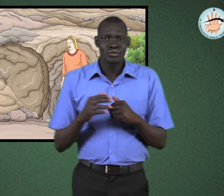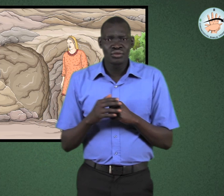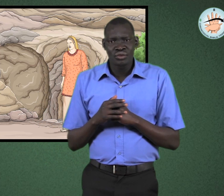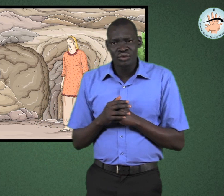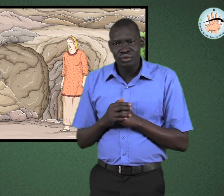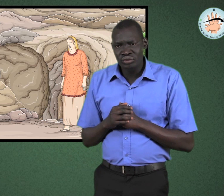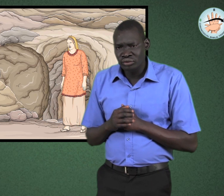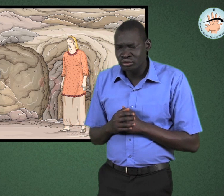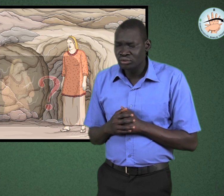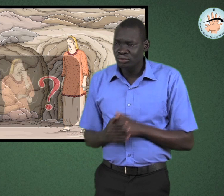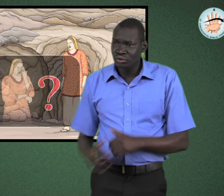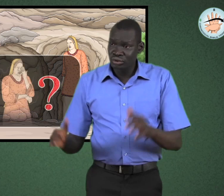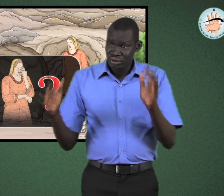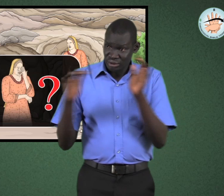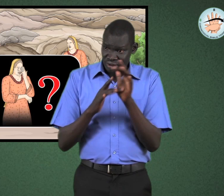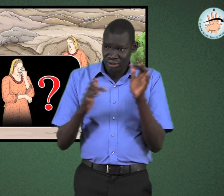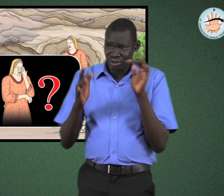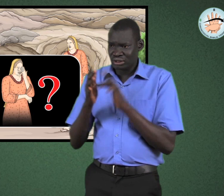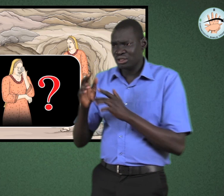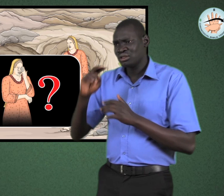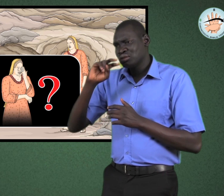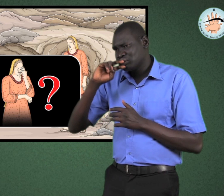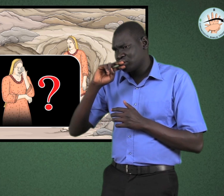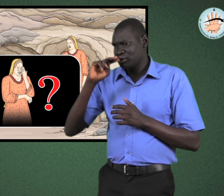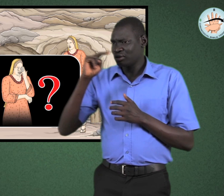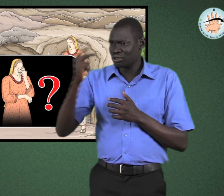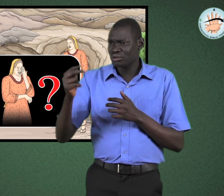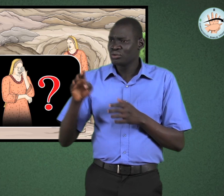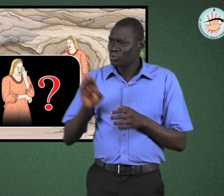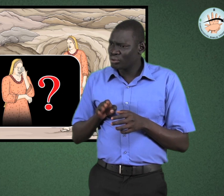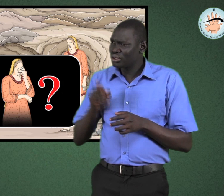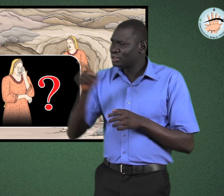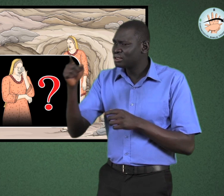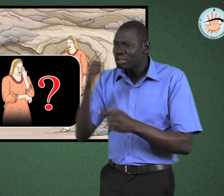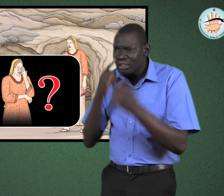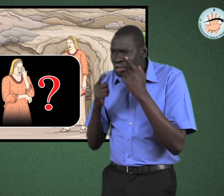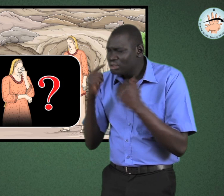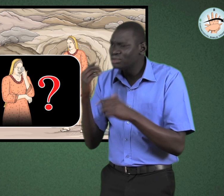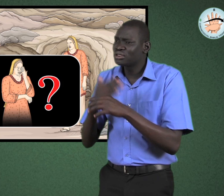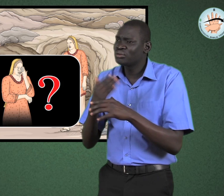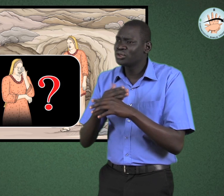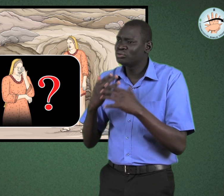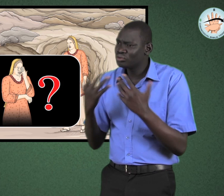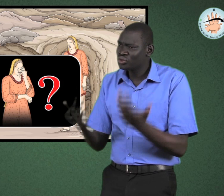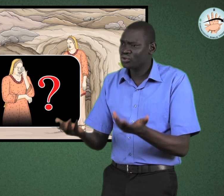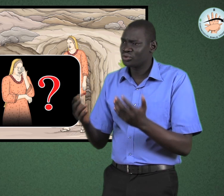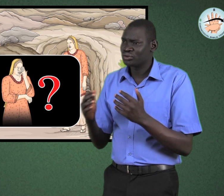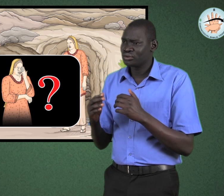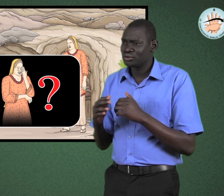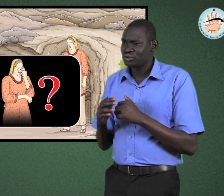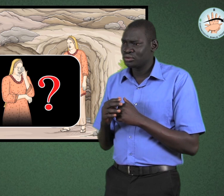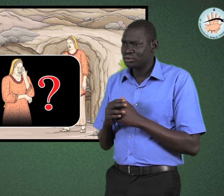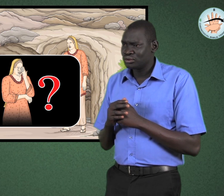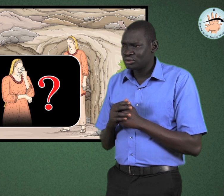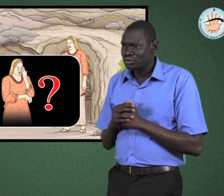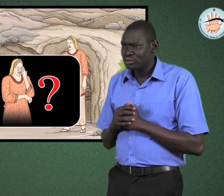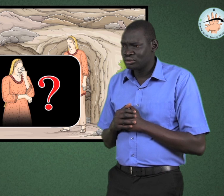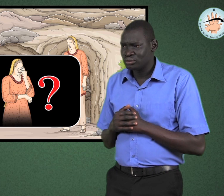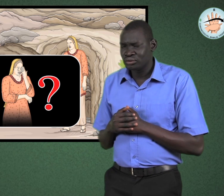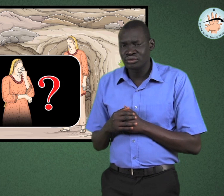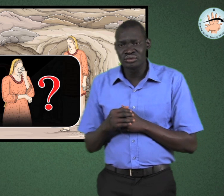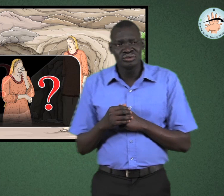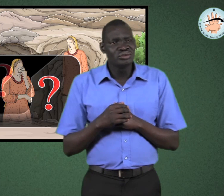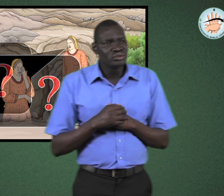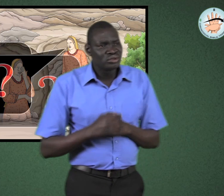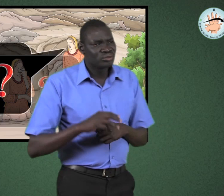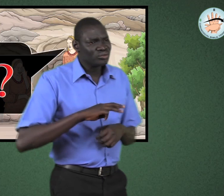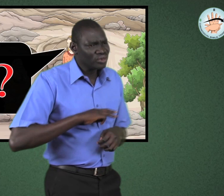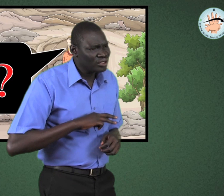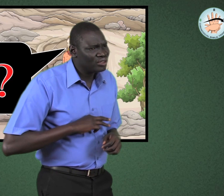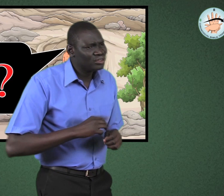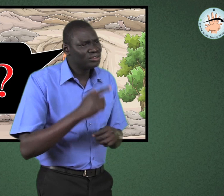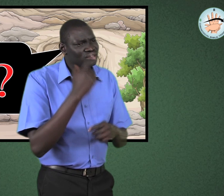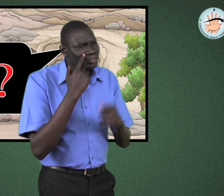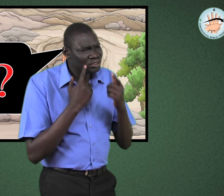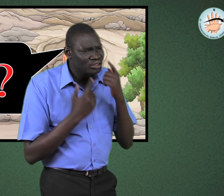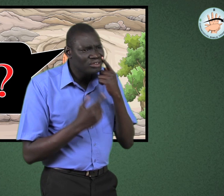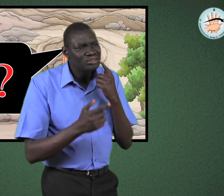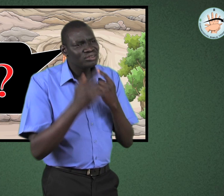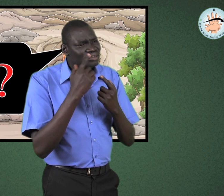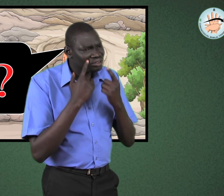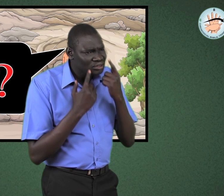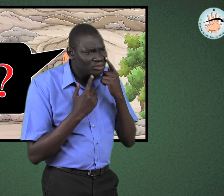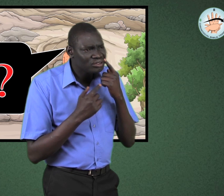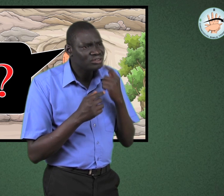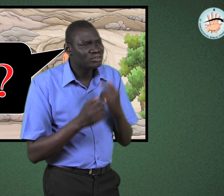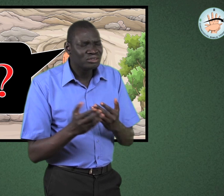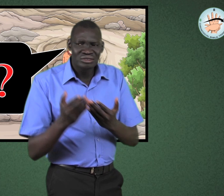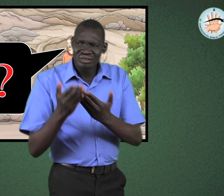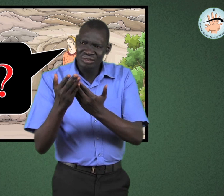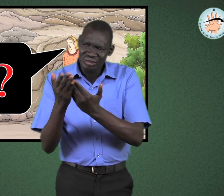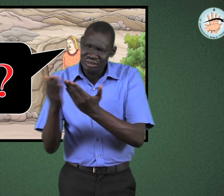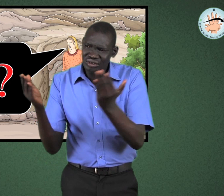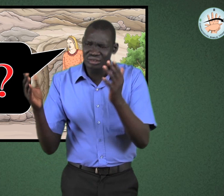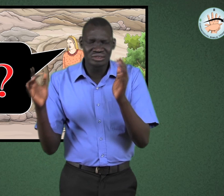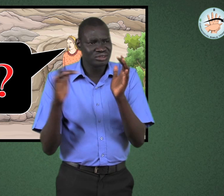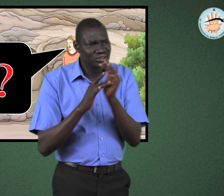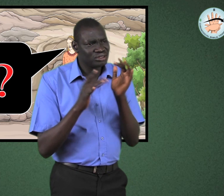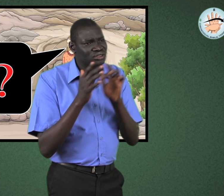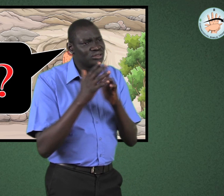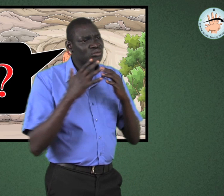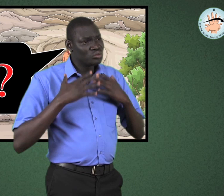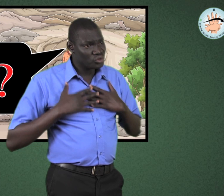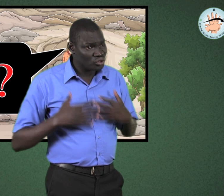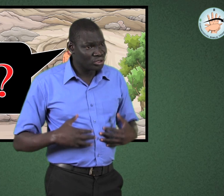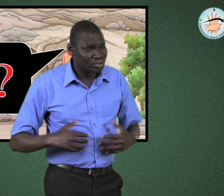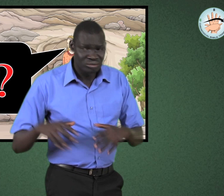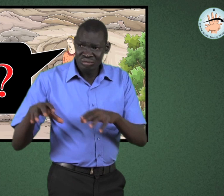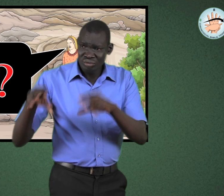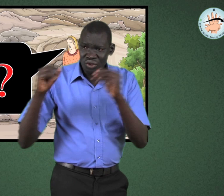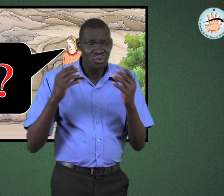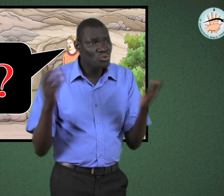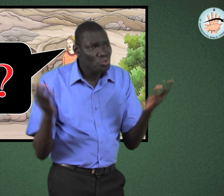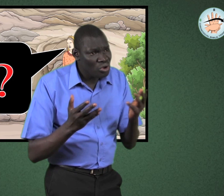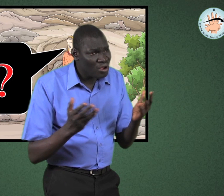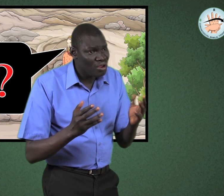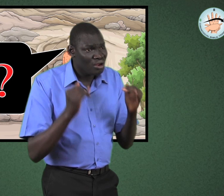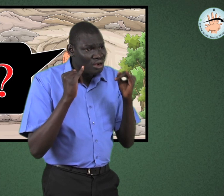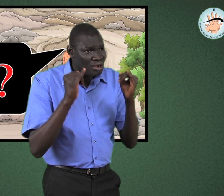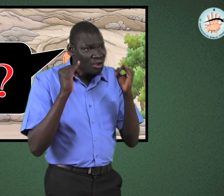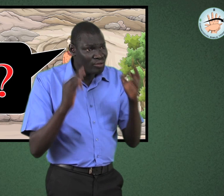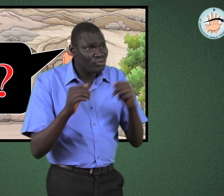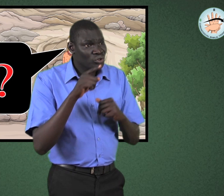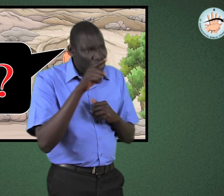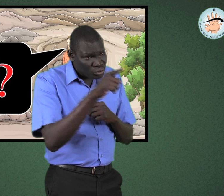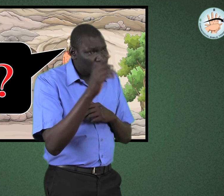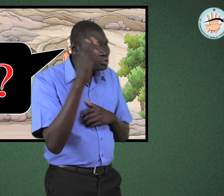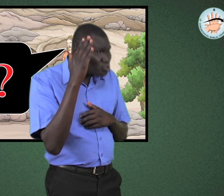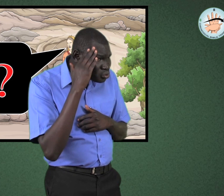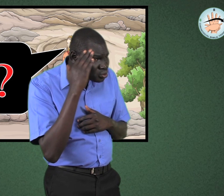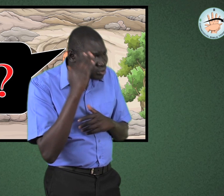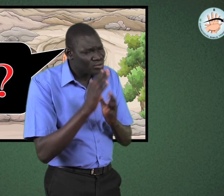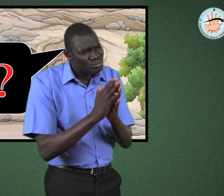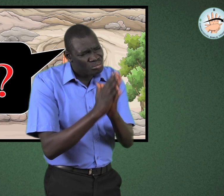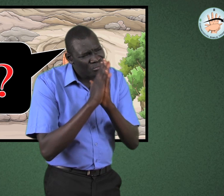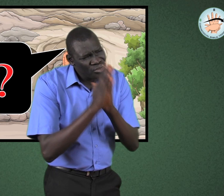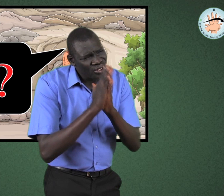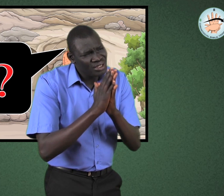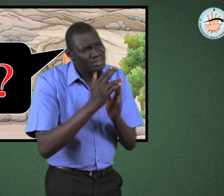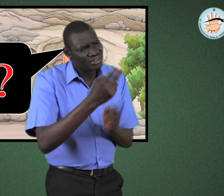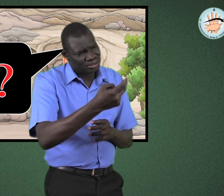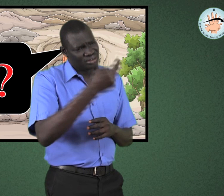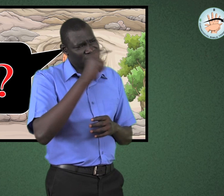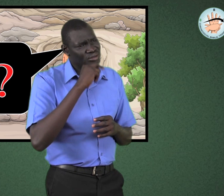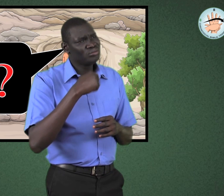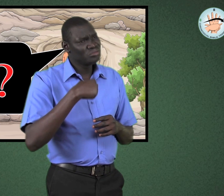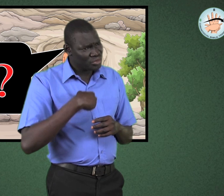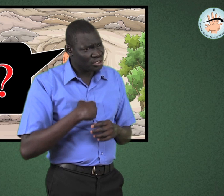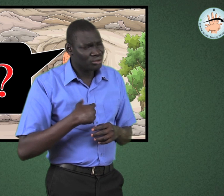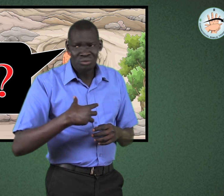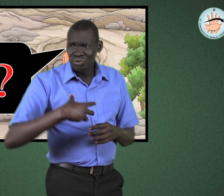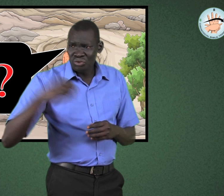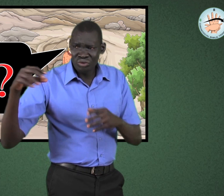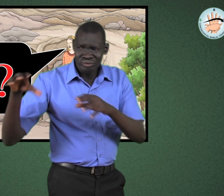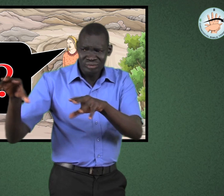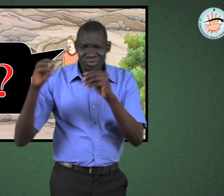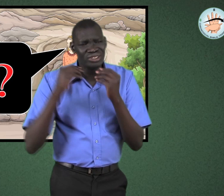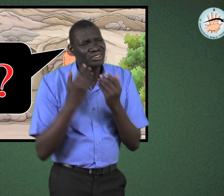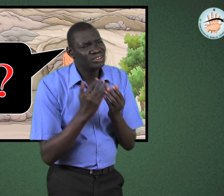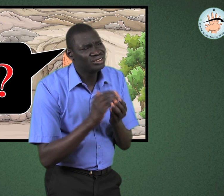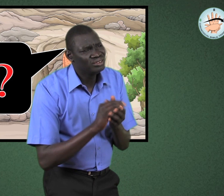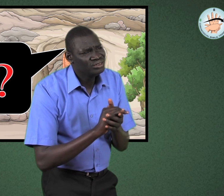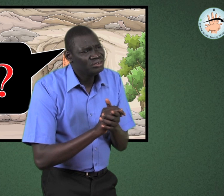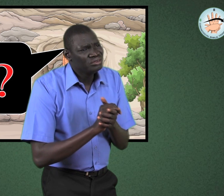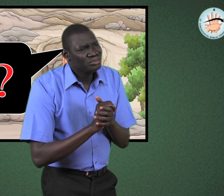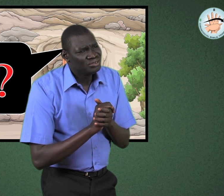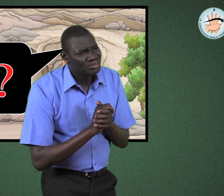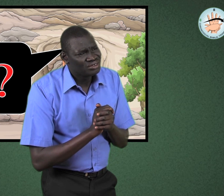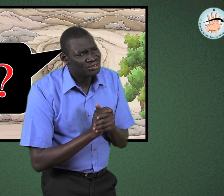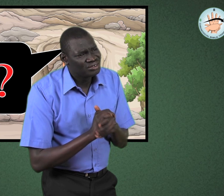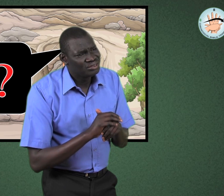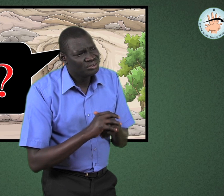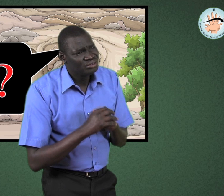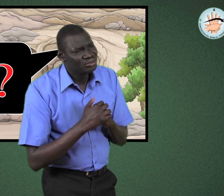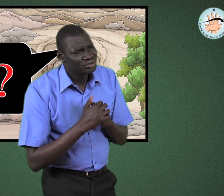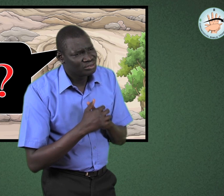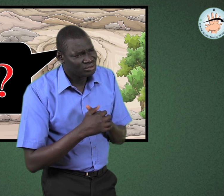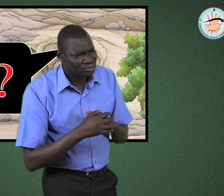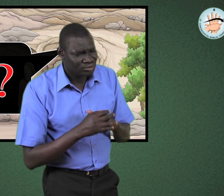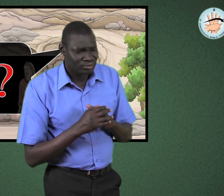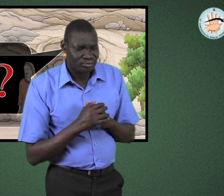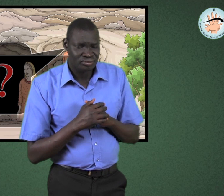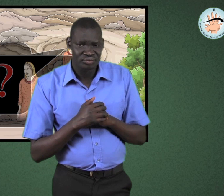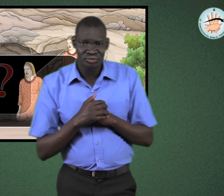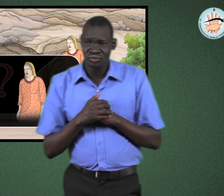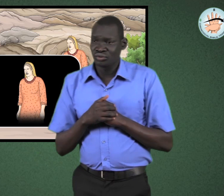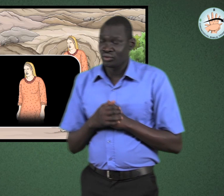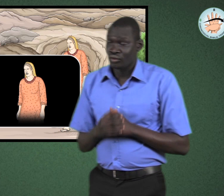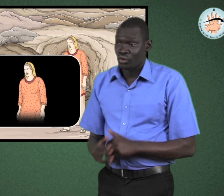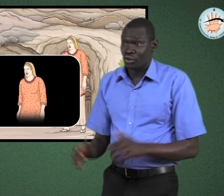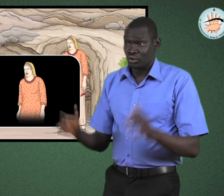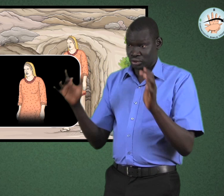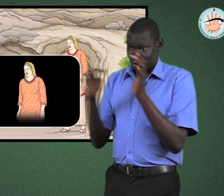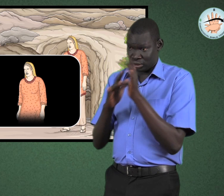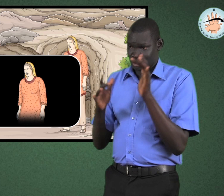“Woman, why are you weeping?” Jesus asked. “Whom are you seeking?” Thinking He was the gardener, she said, “Sir, if you have carried Him off, tell me where you have put Him, and I will get Him.”